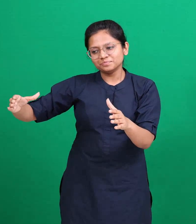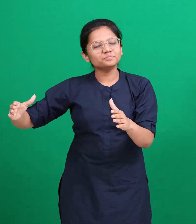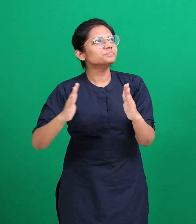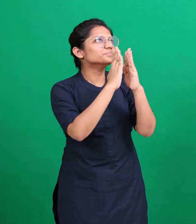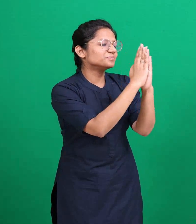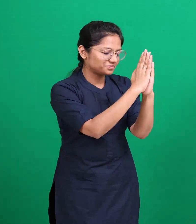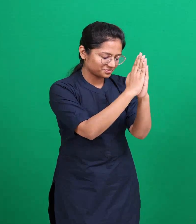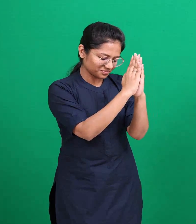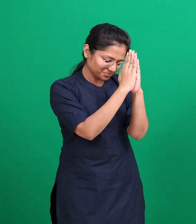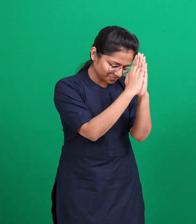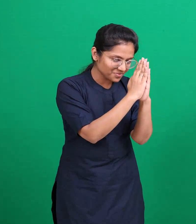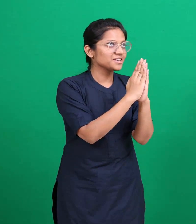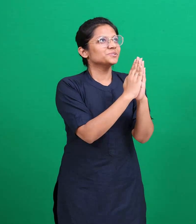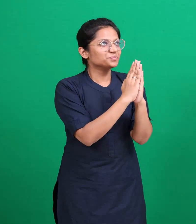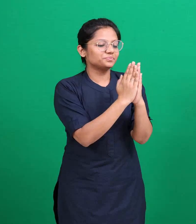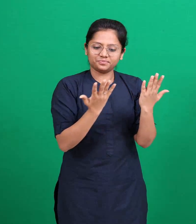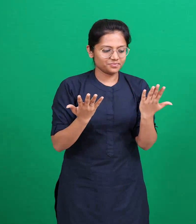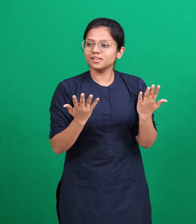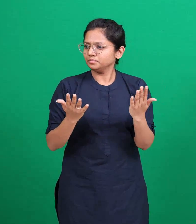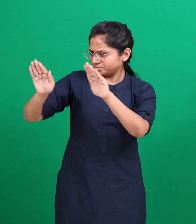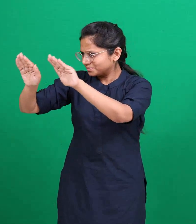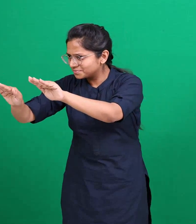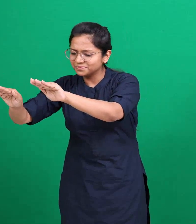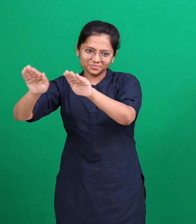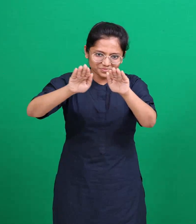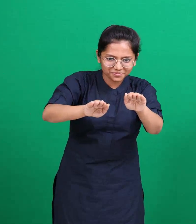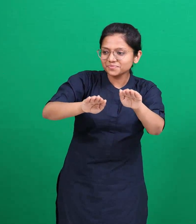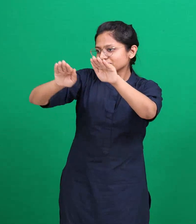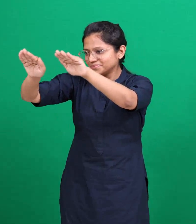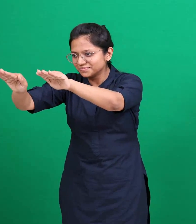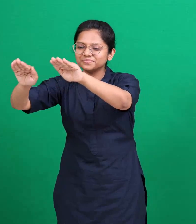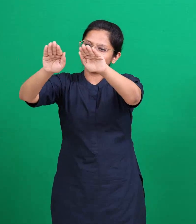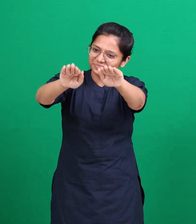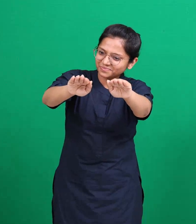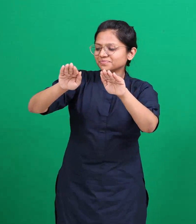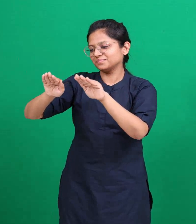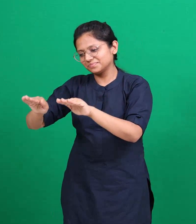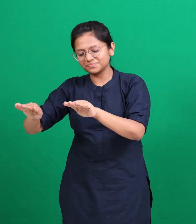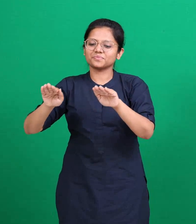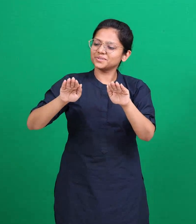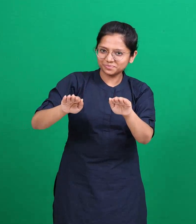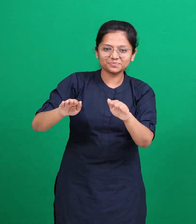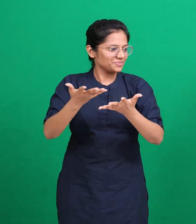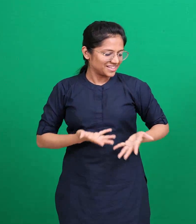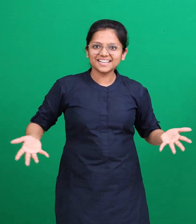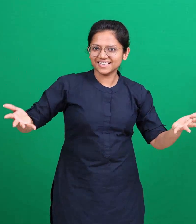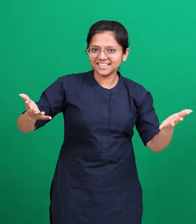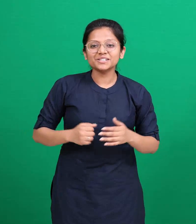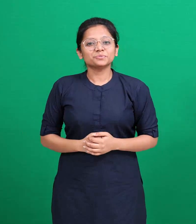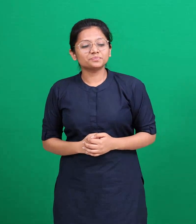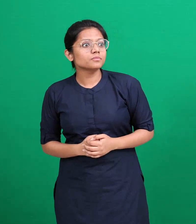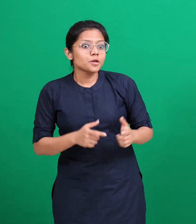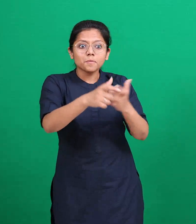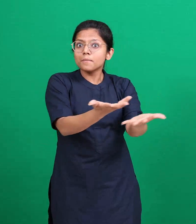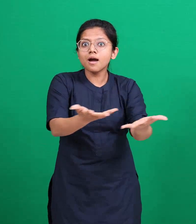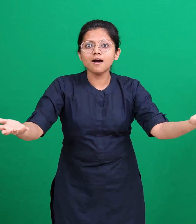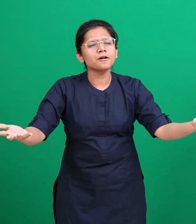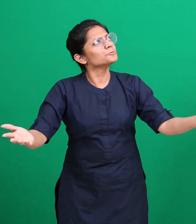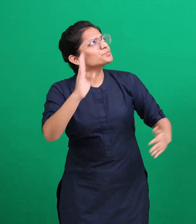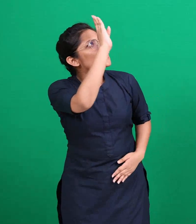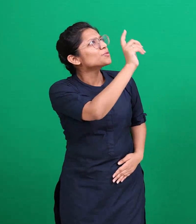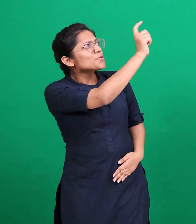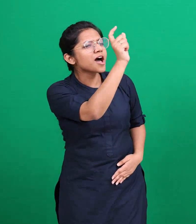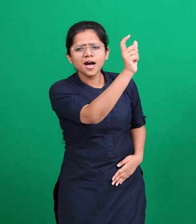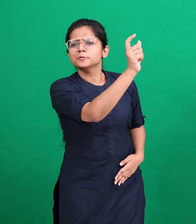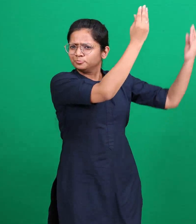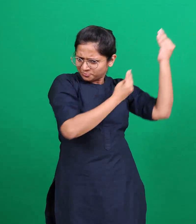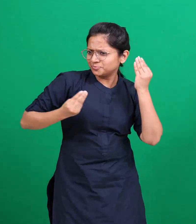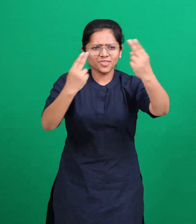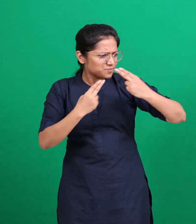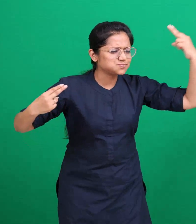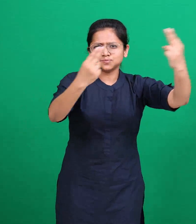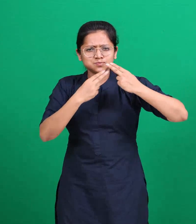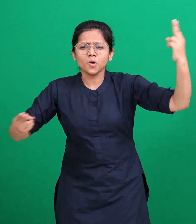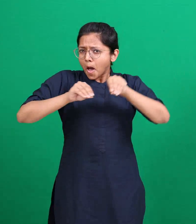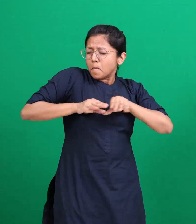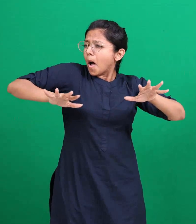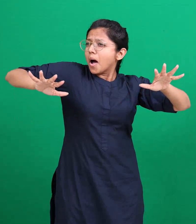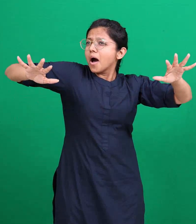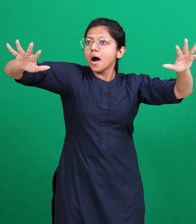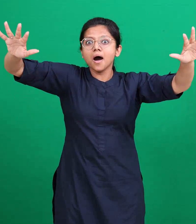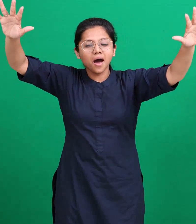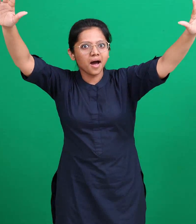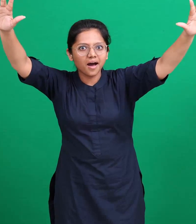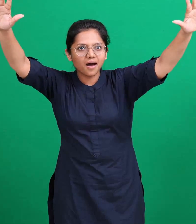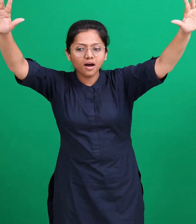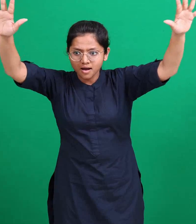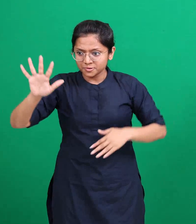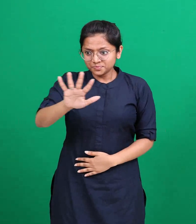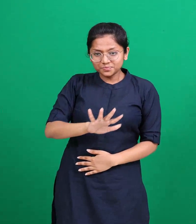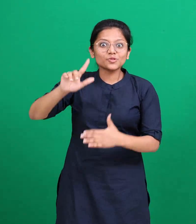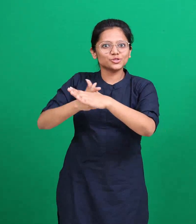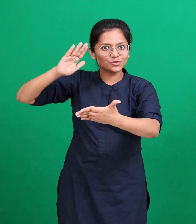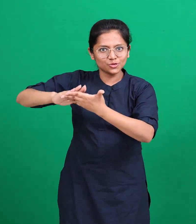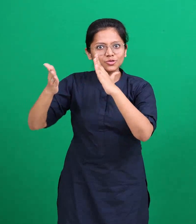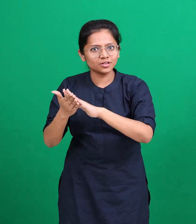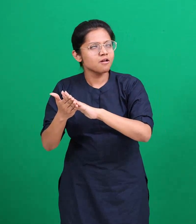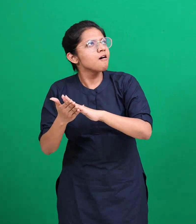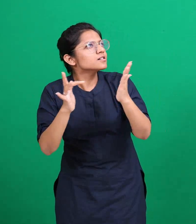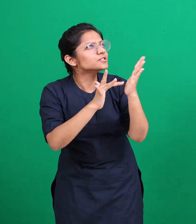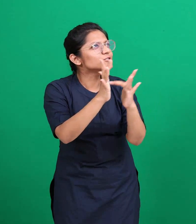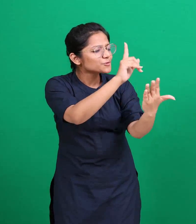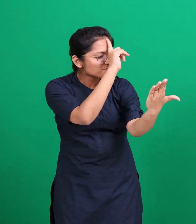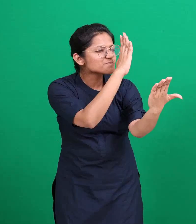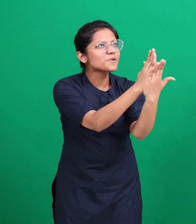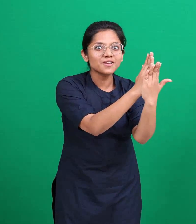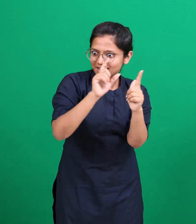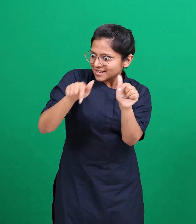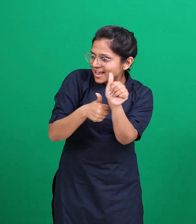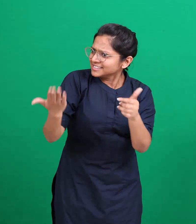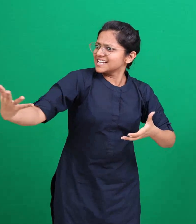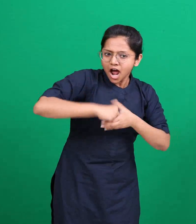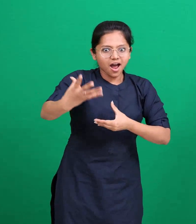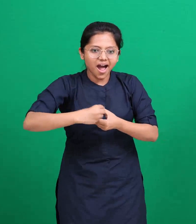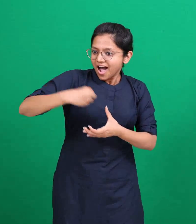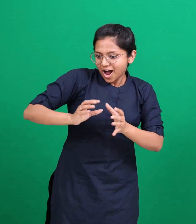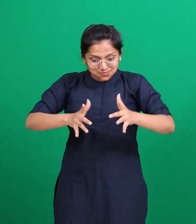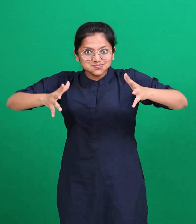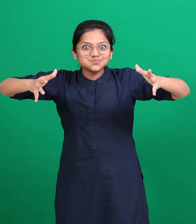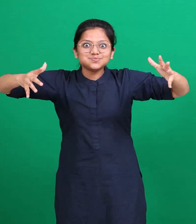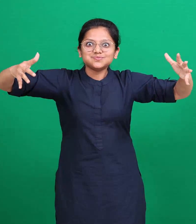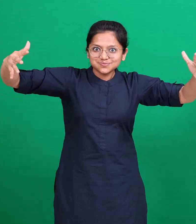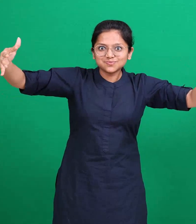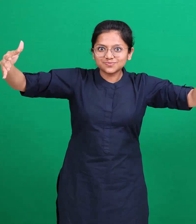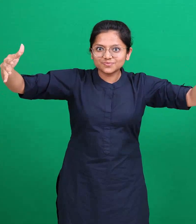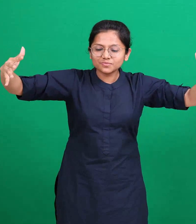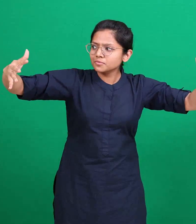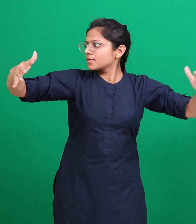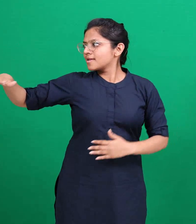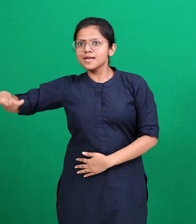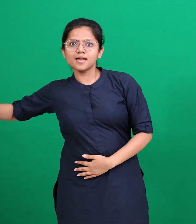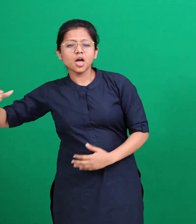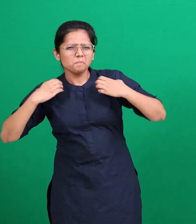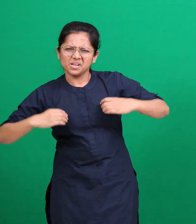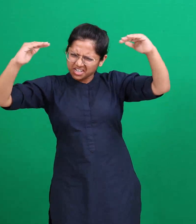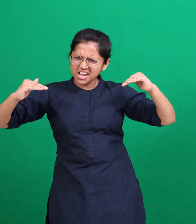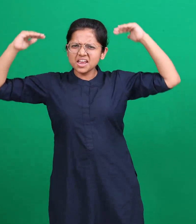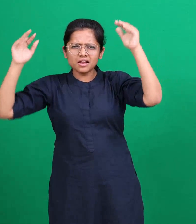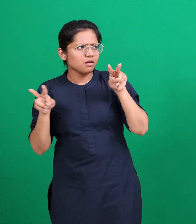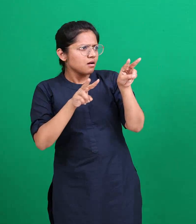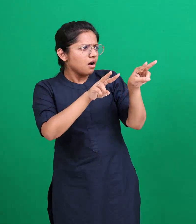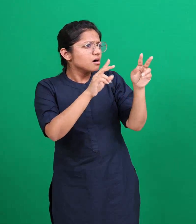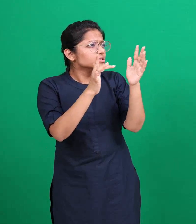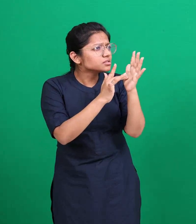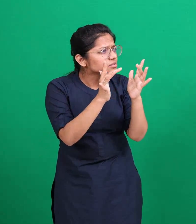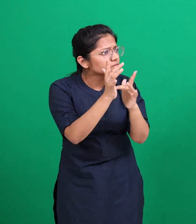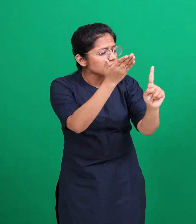They presented these seven to the apostles, who prayed and laid their hands on them. So the word of God continued to spread.